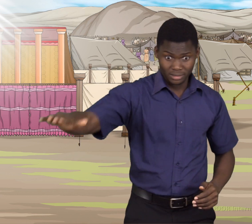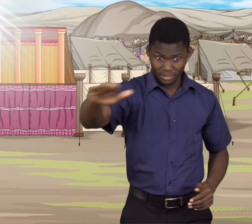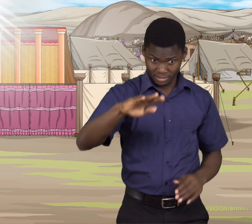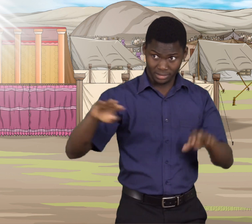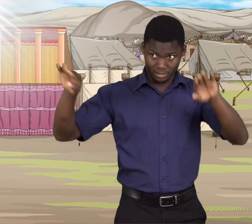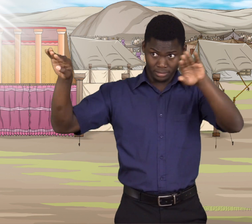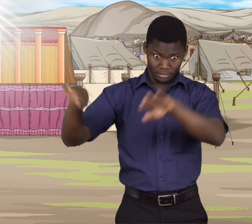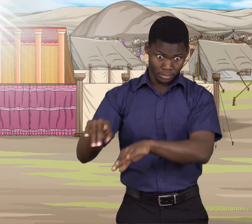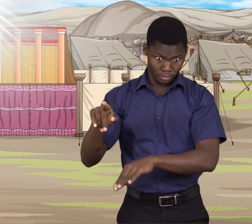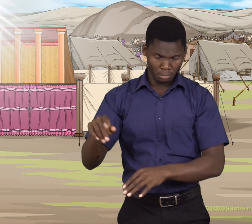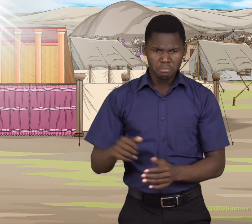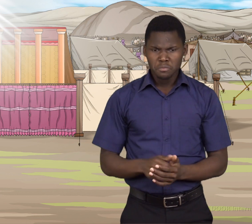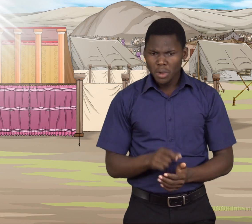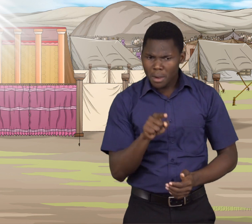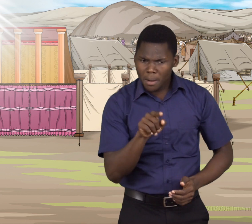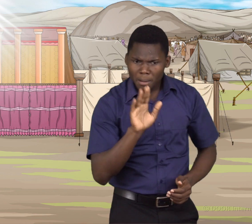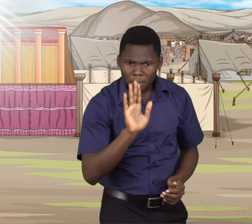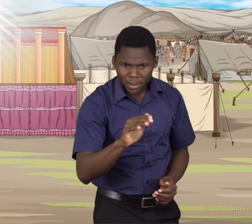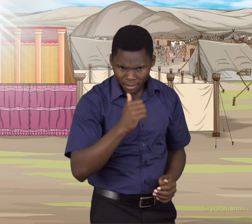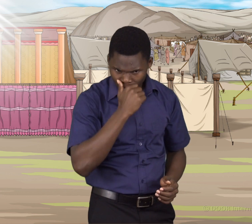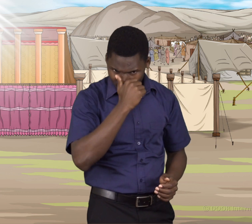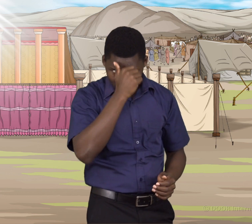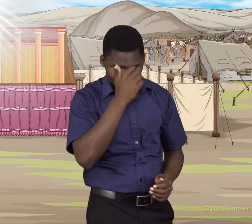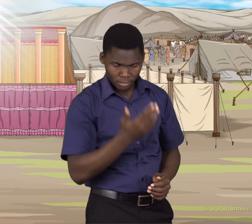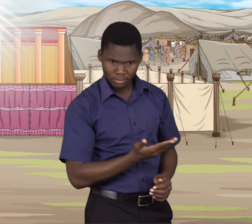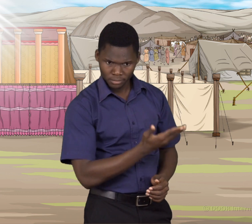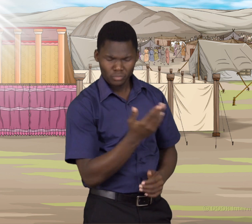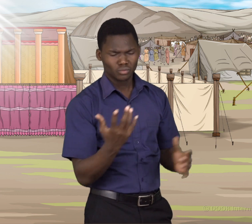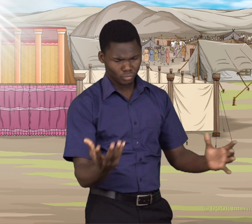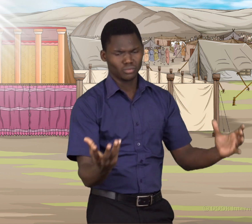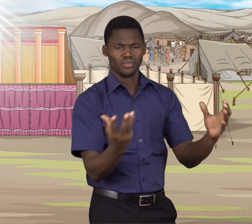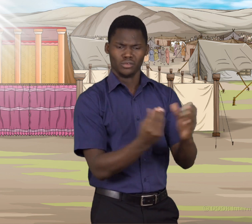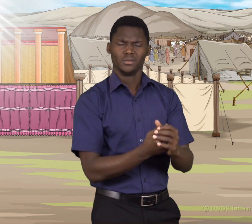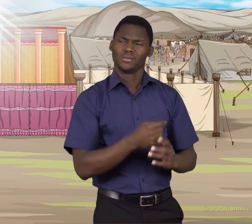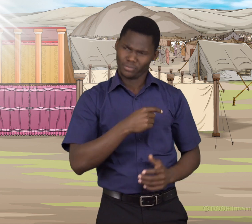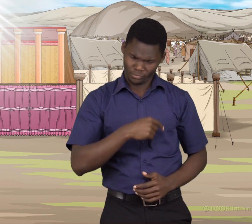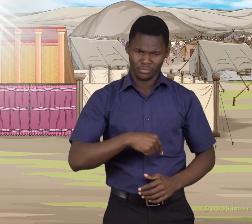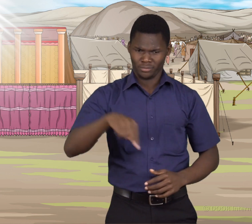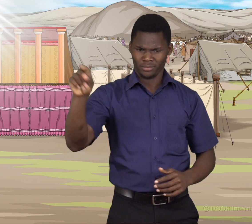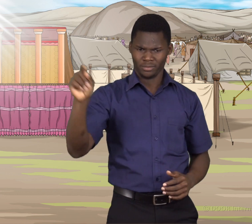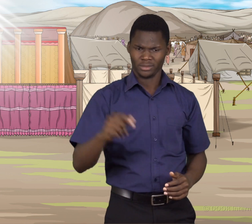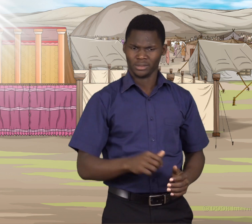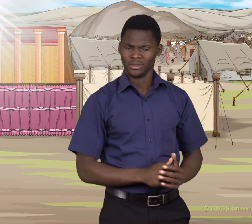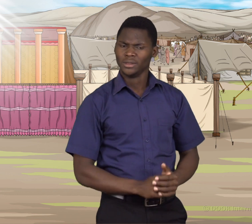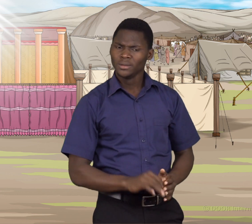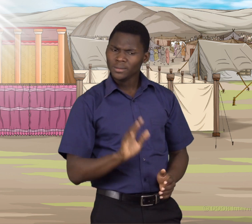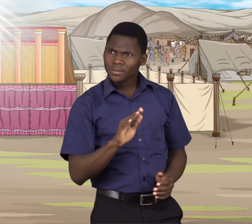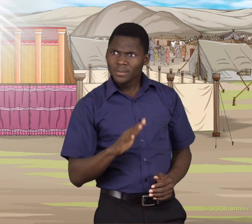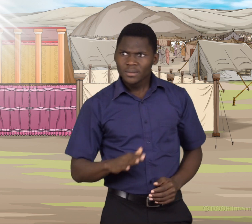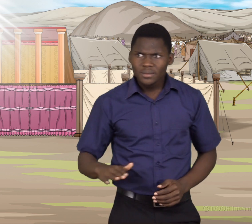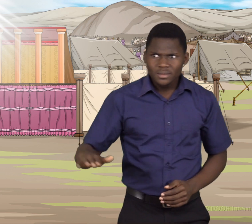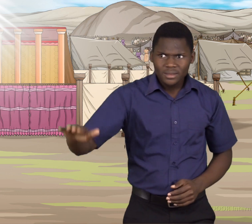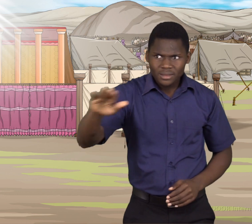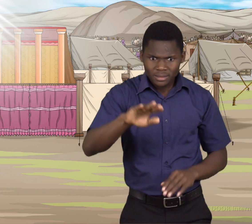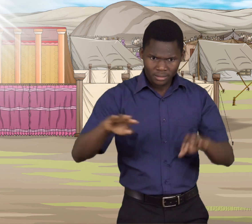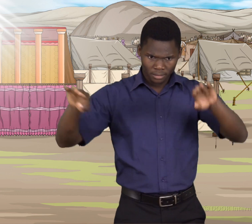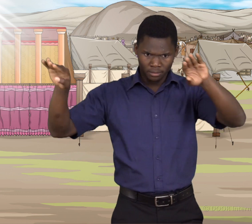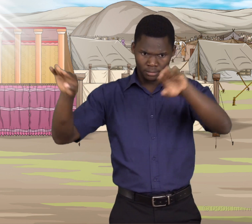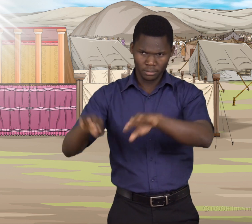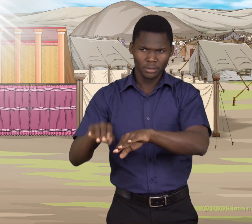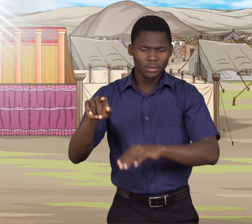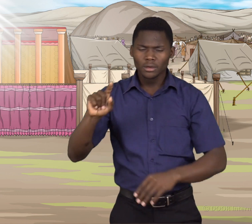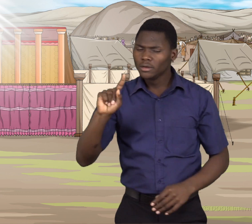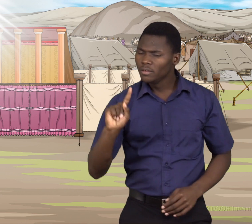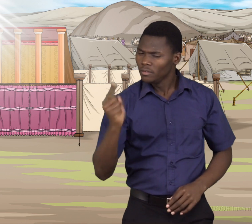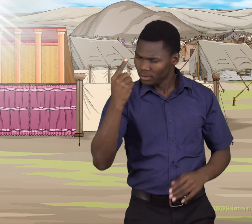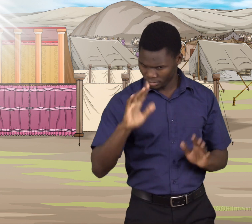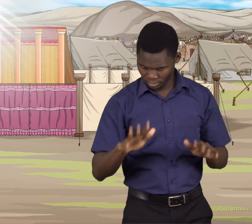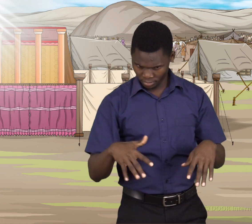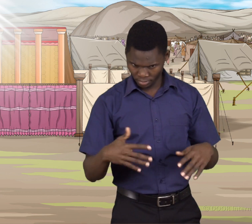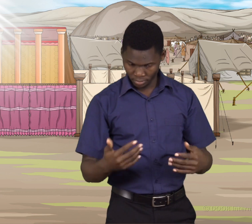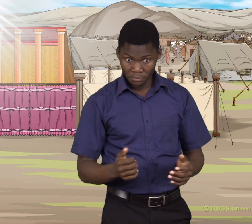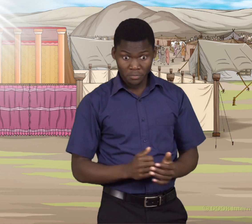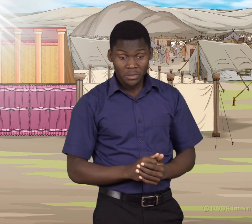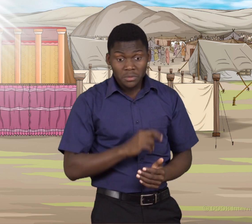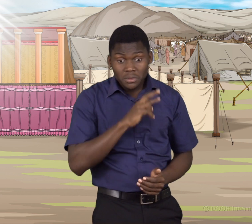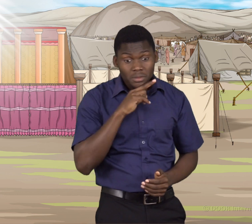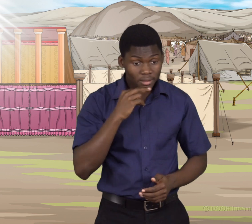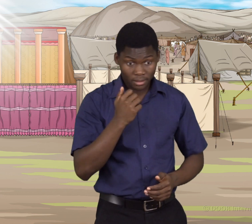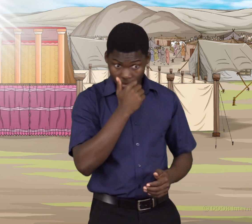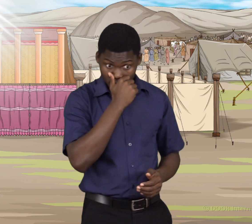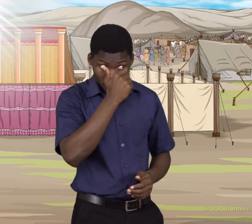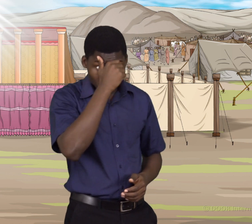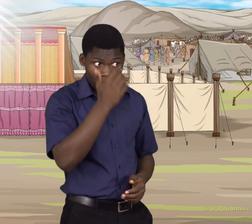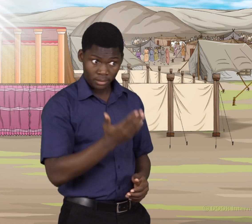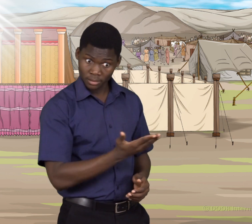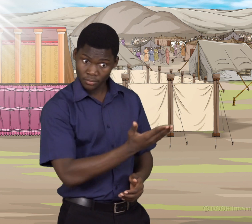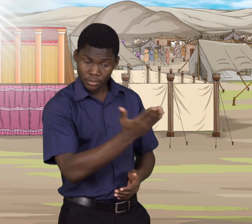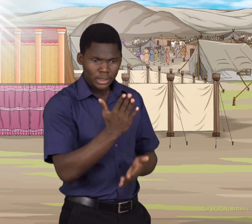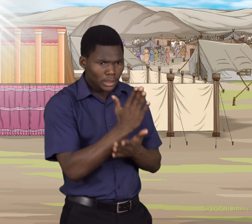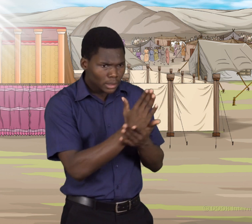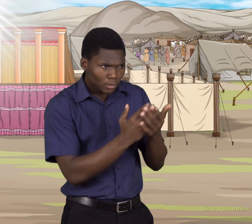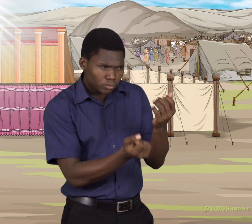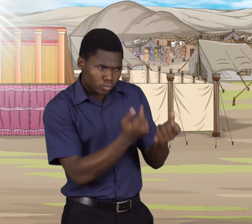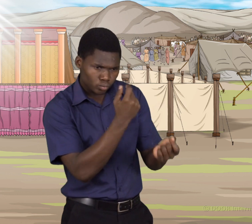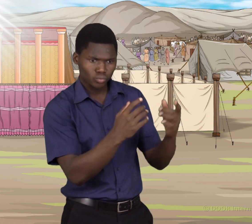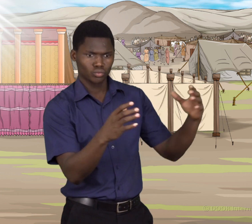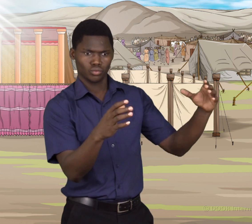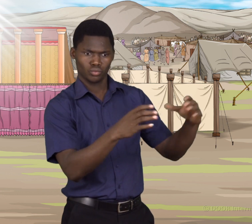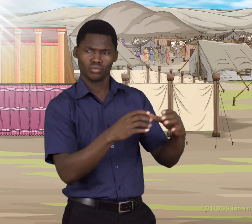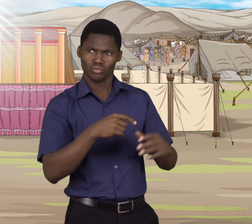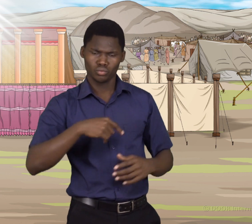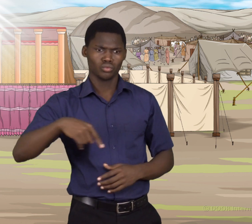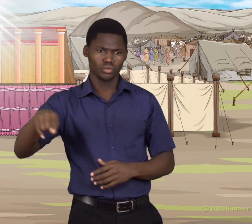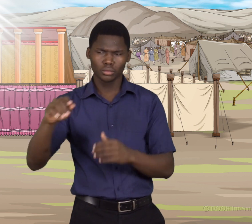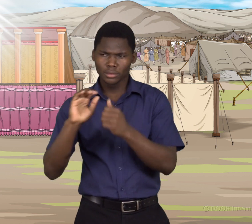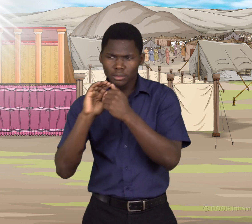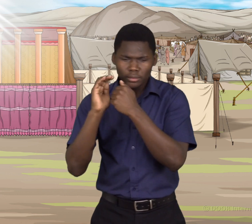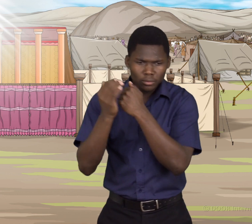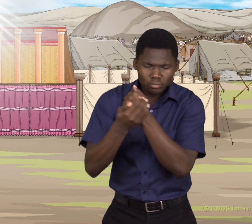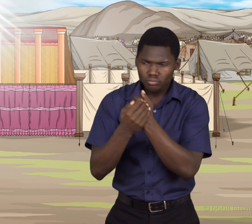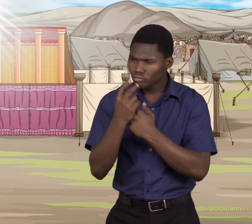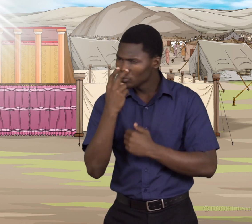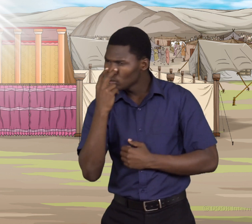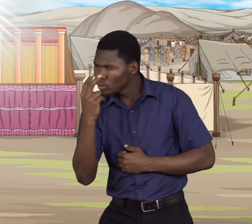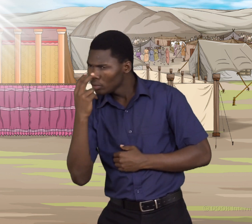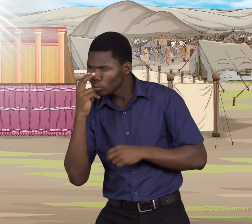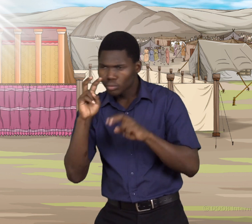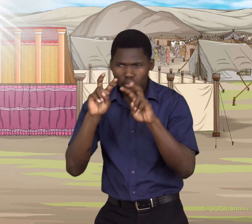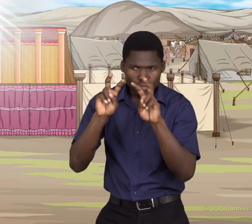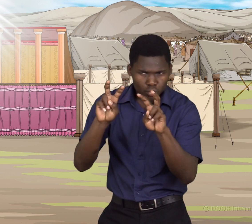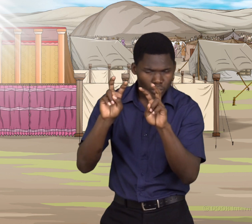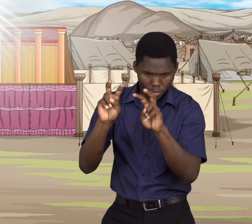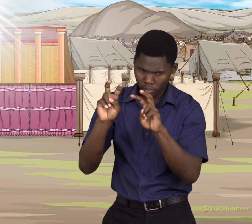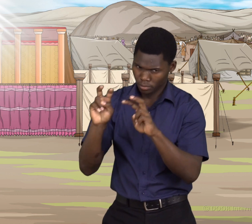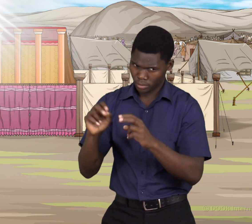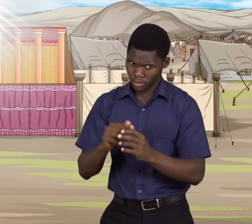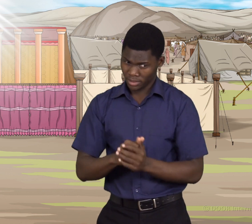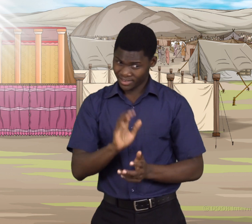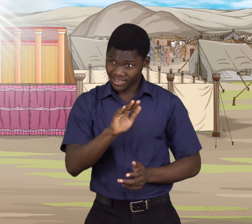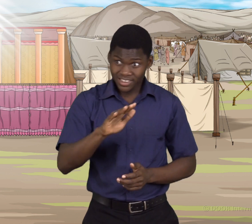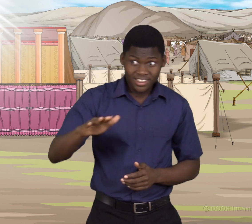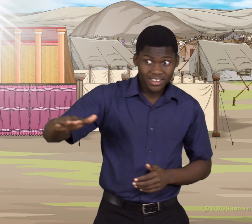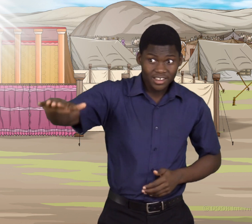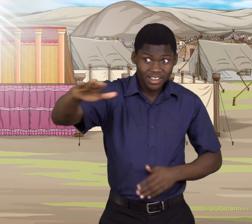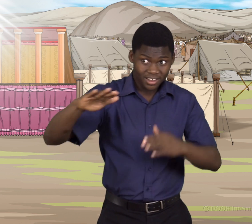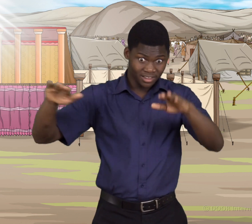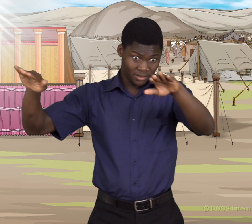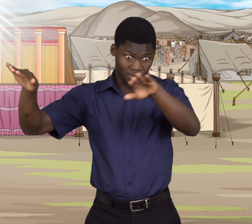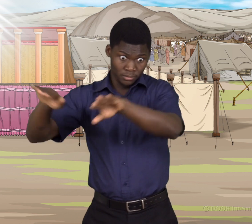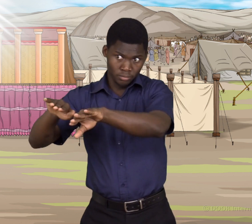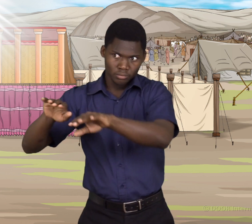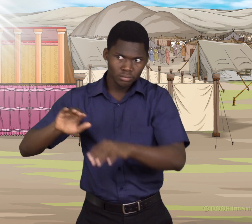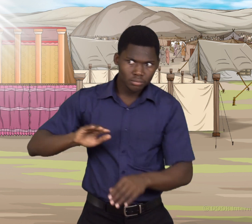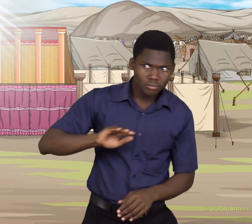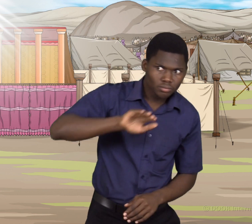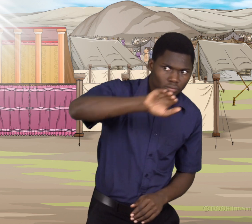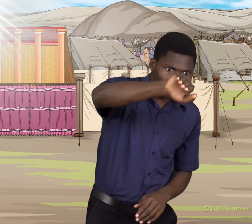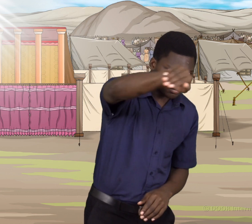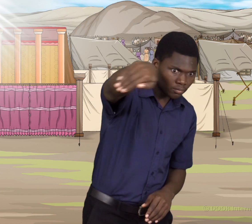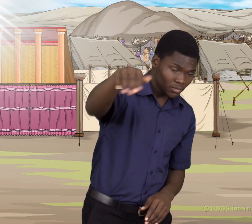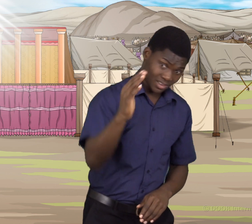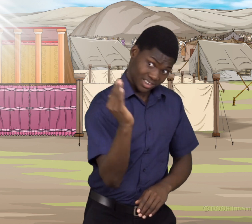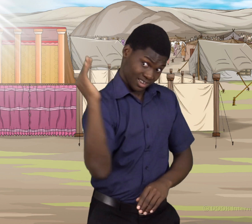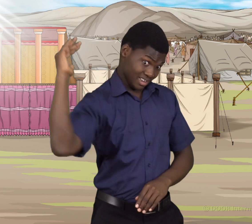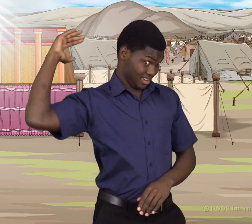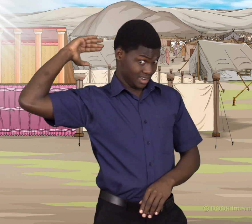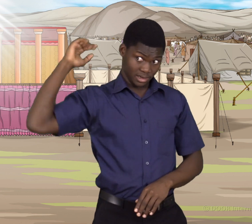Take the whole army with you, and go up and attack Ai.